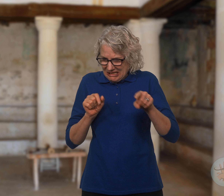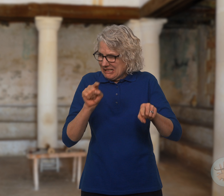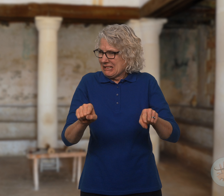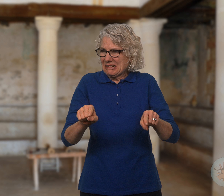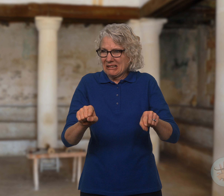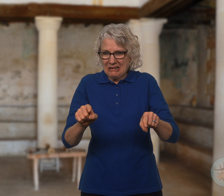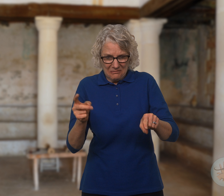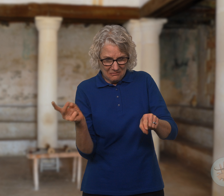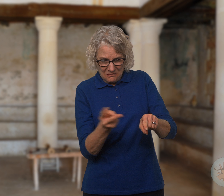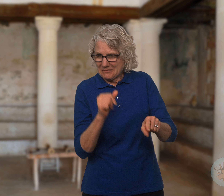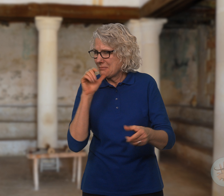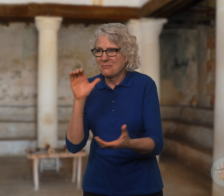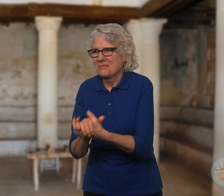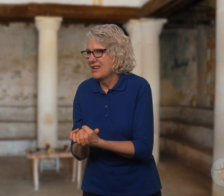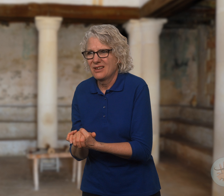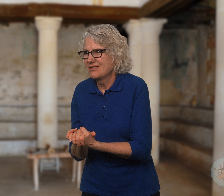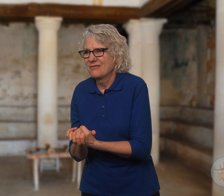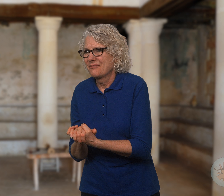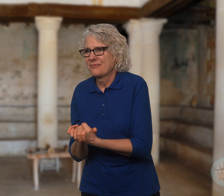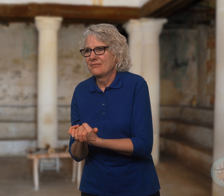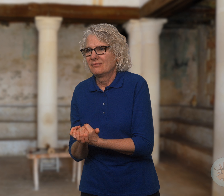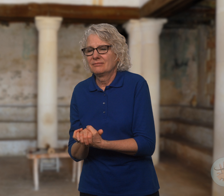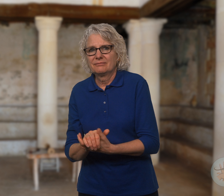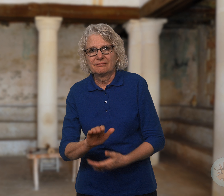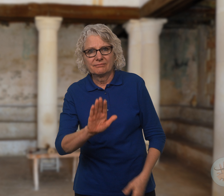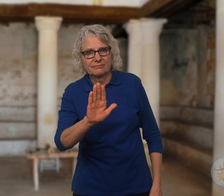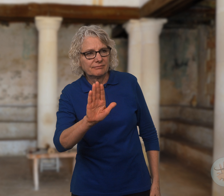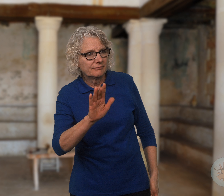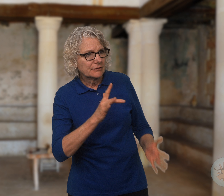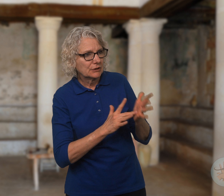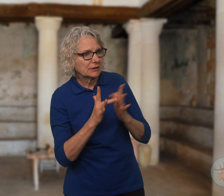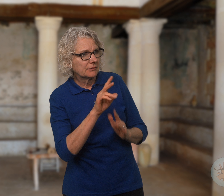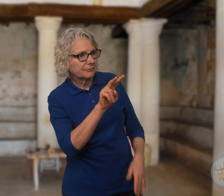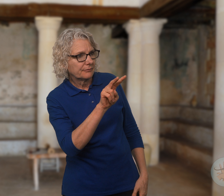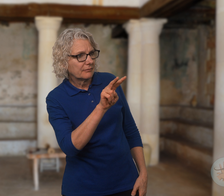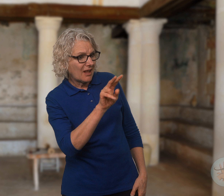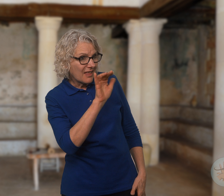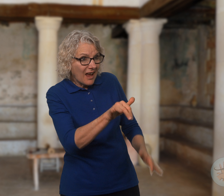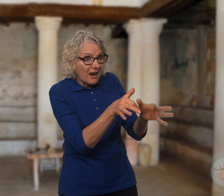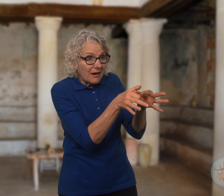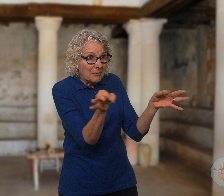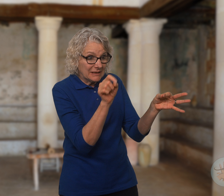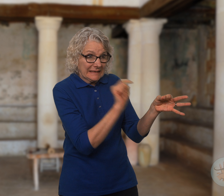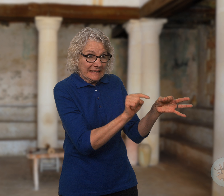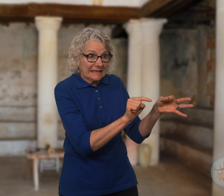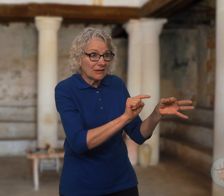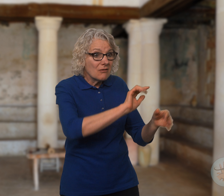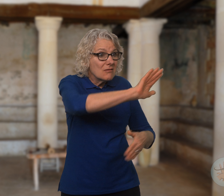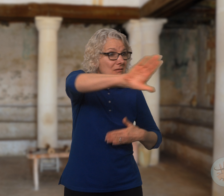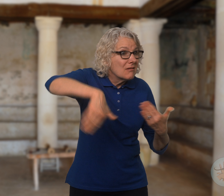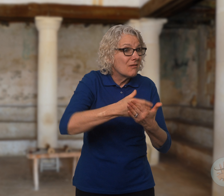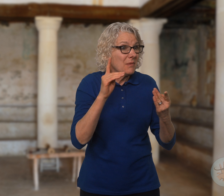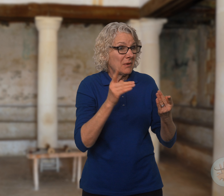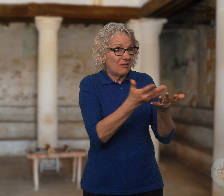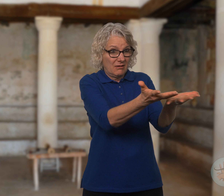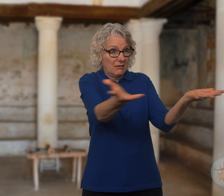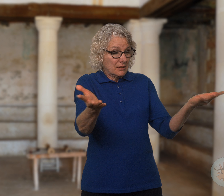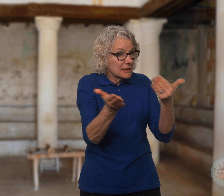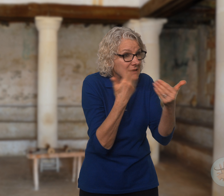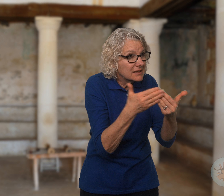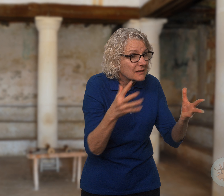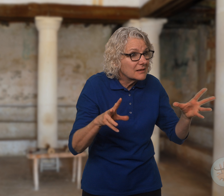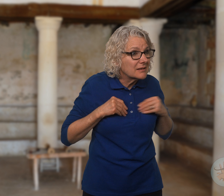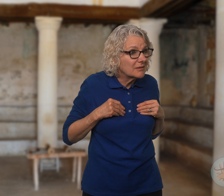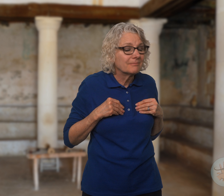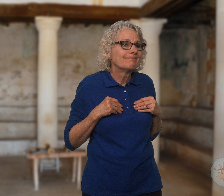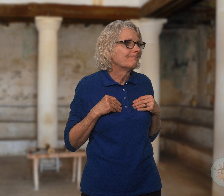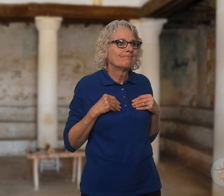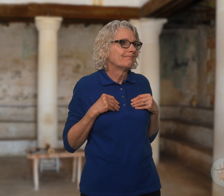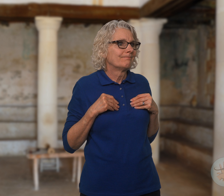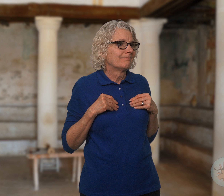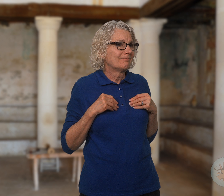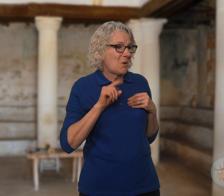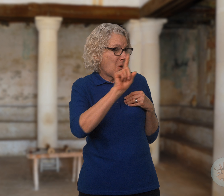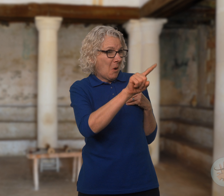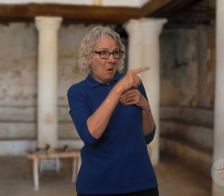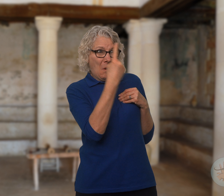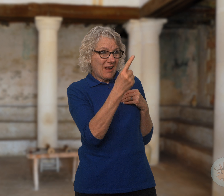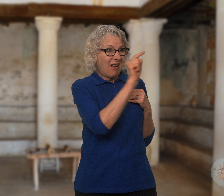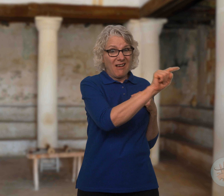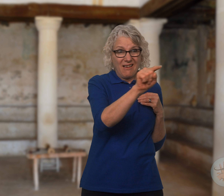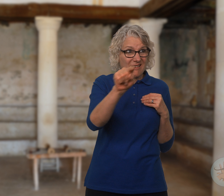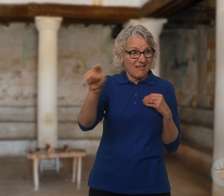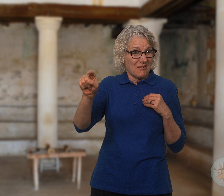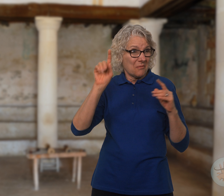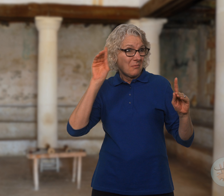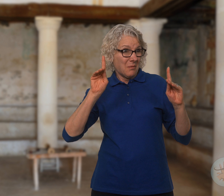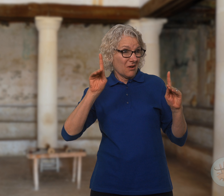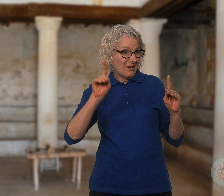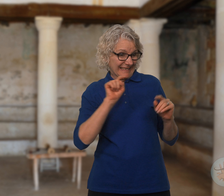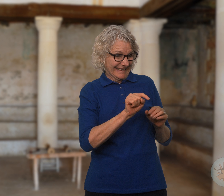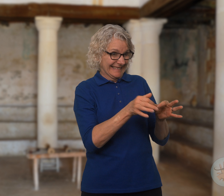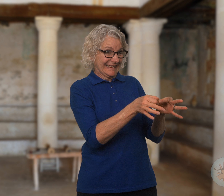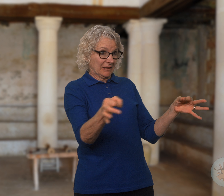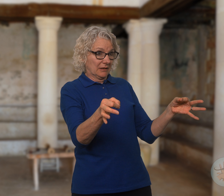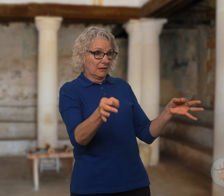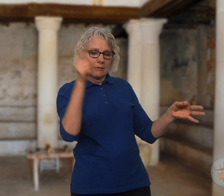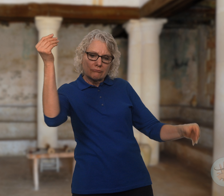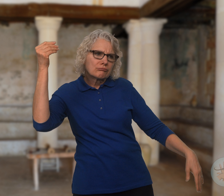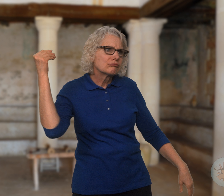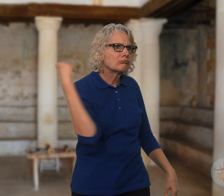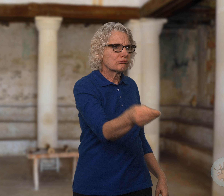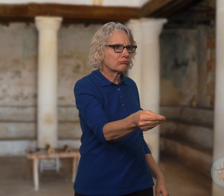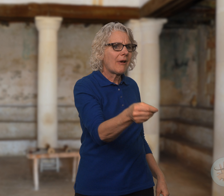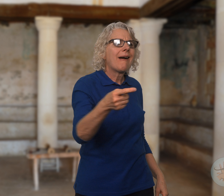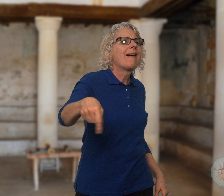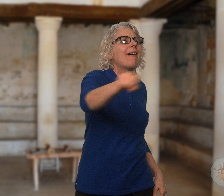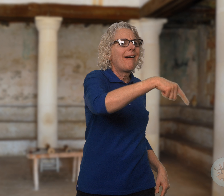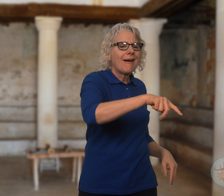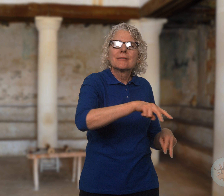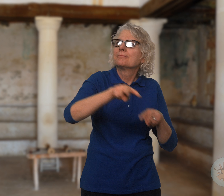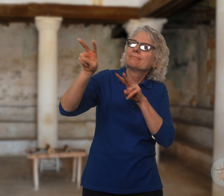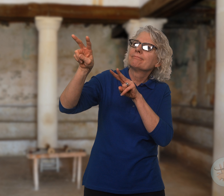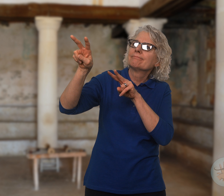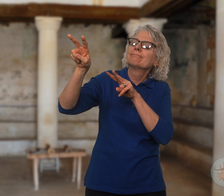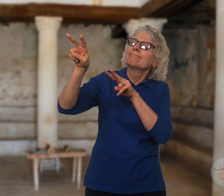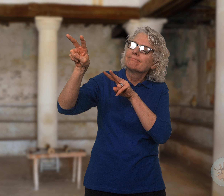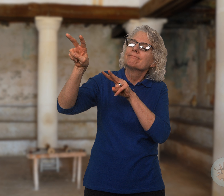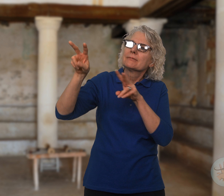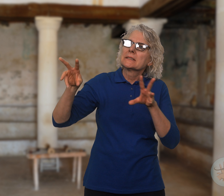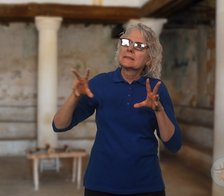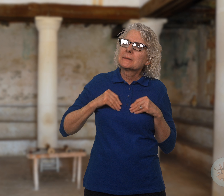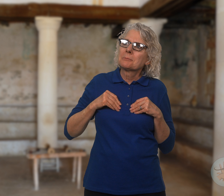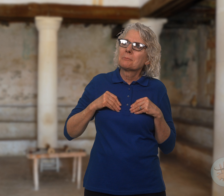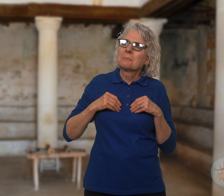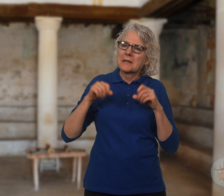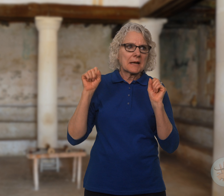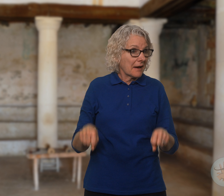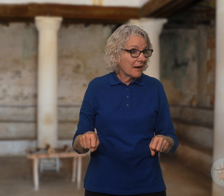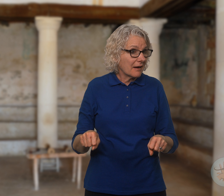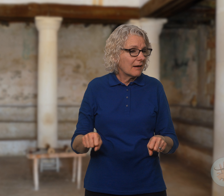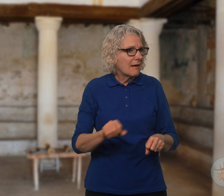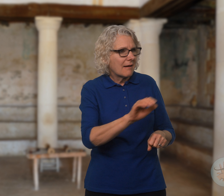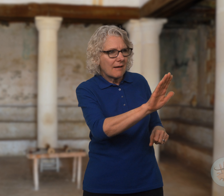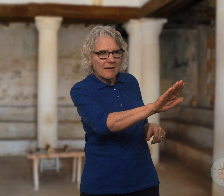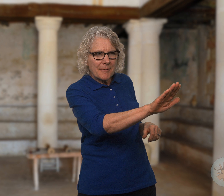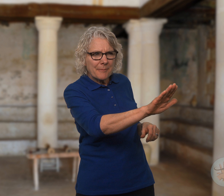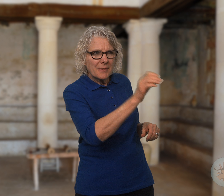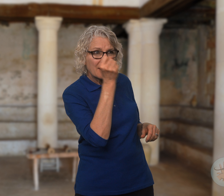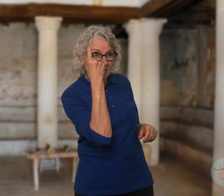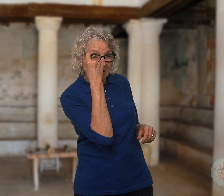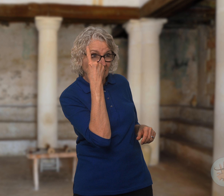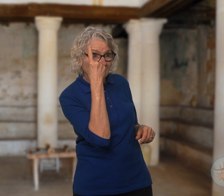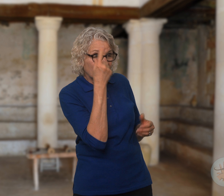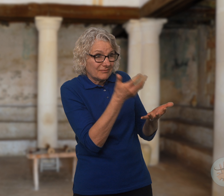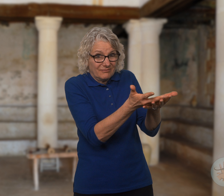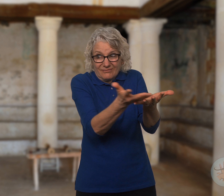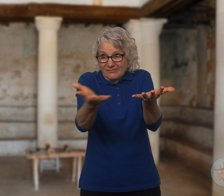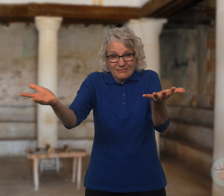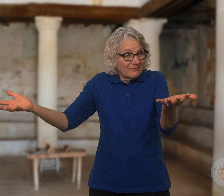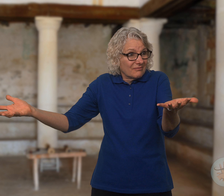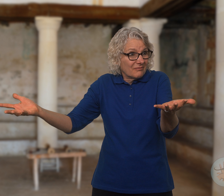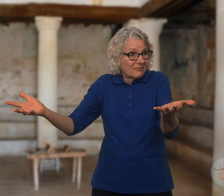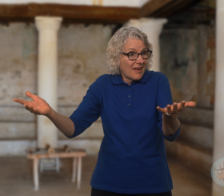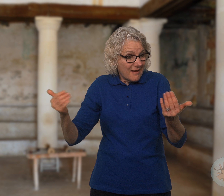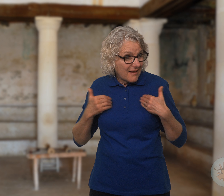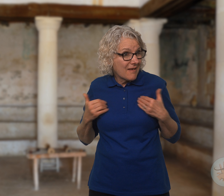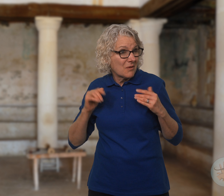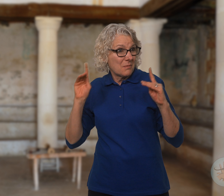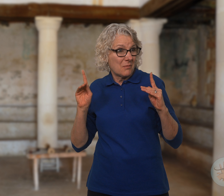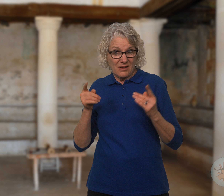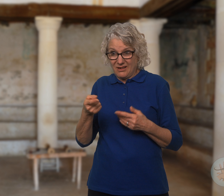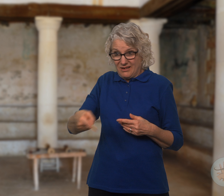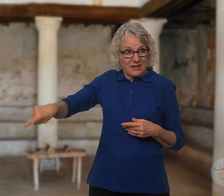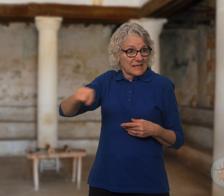“Not everyone can accept this word,” He replied, “but only those to whom it has been given.